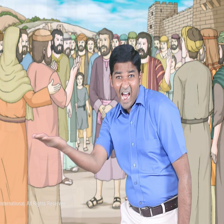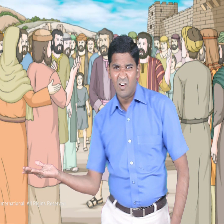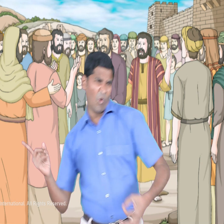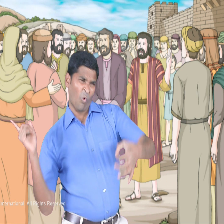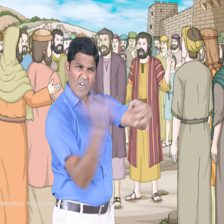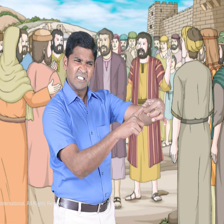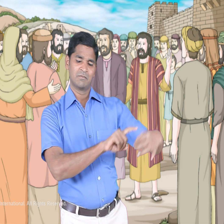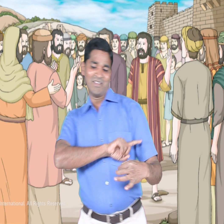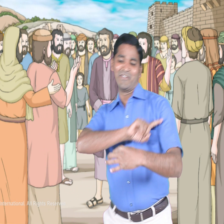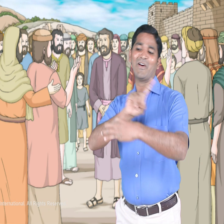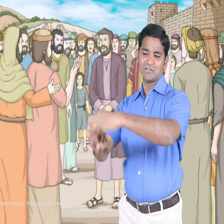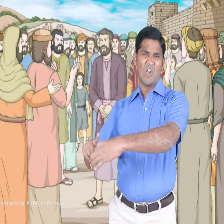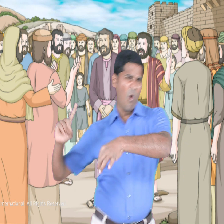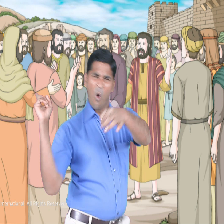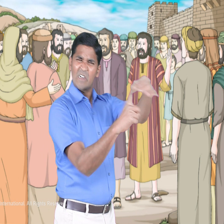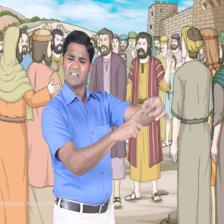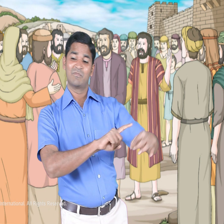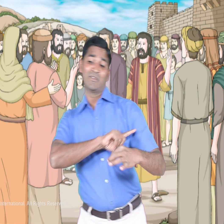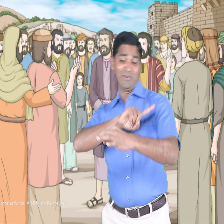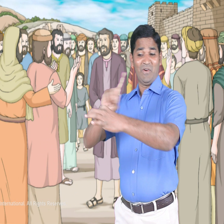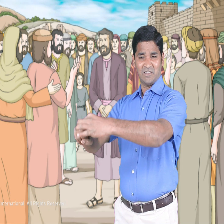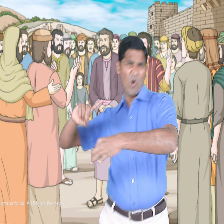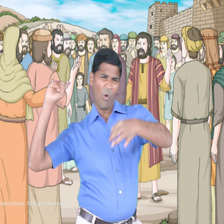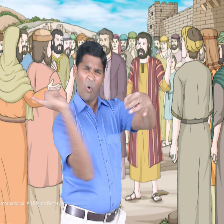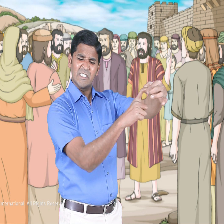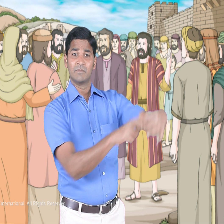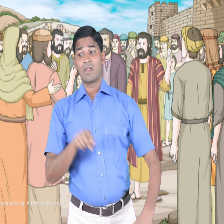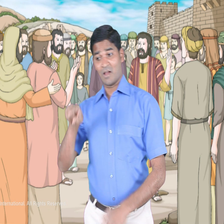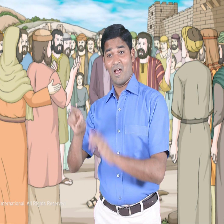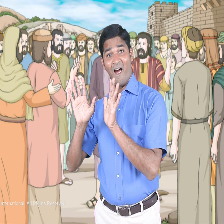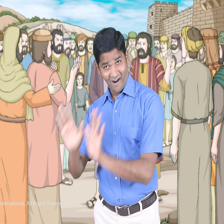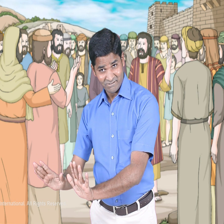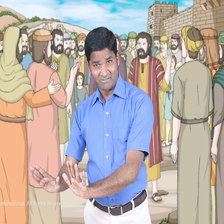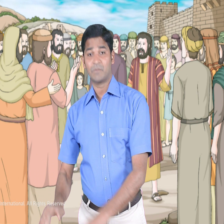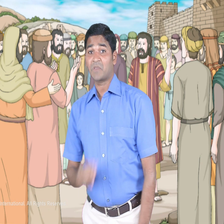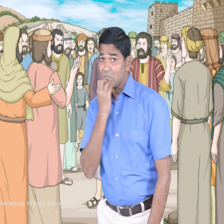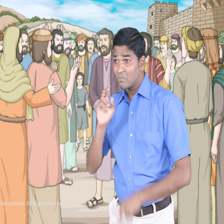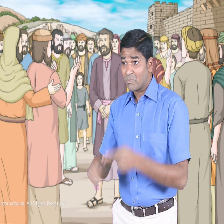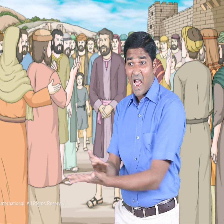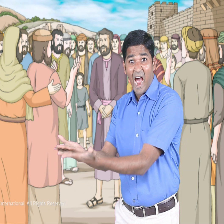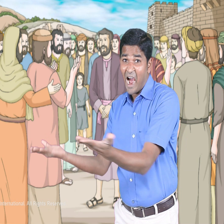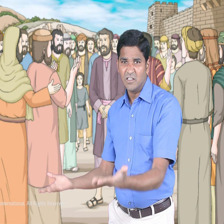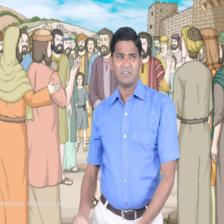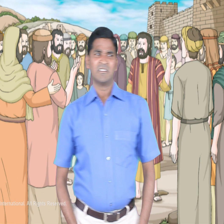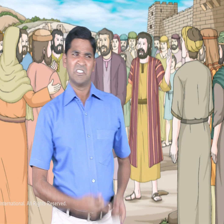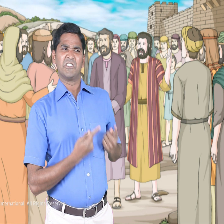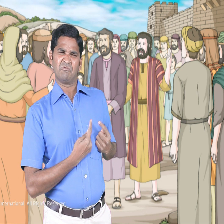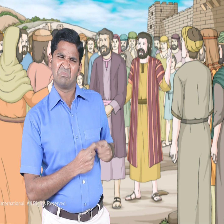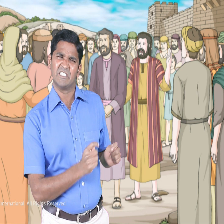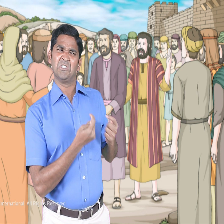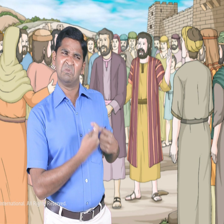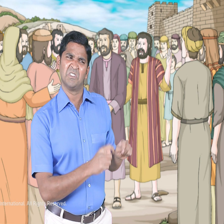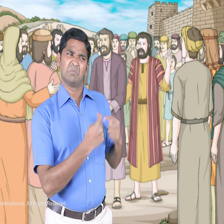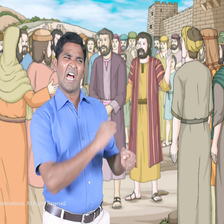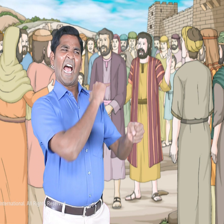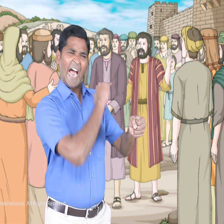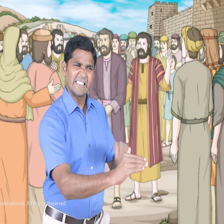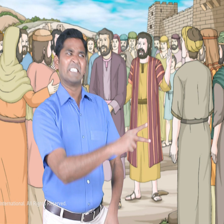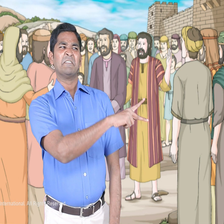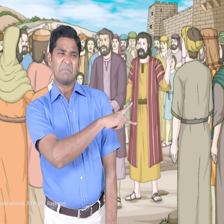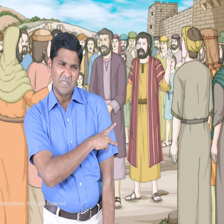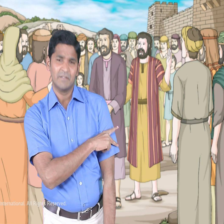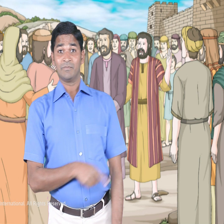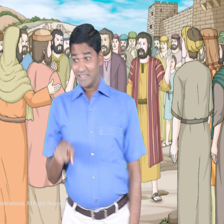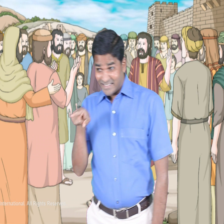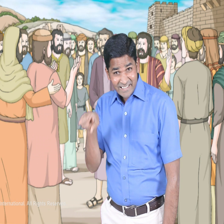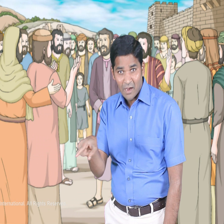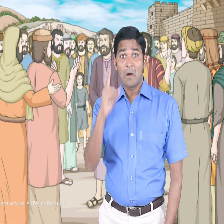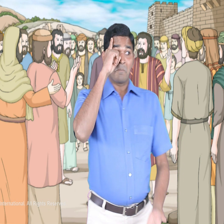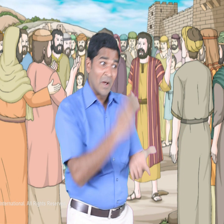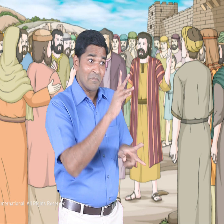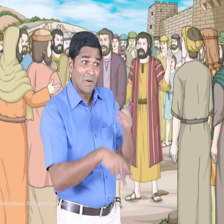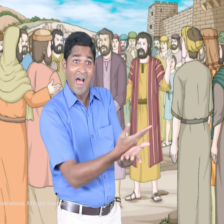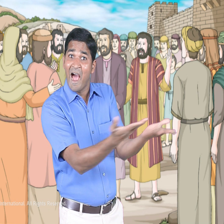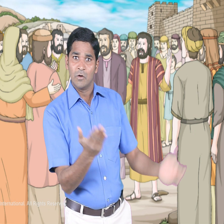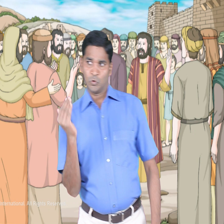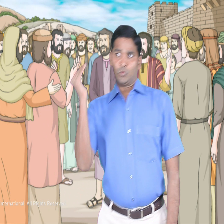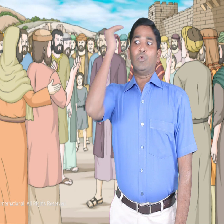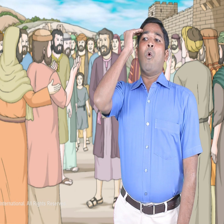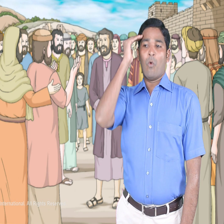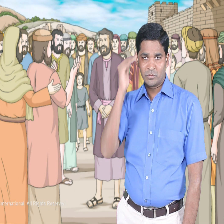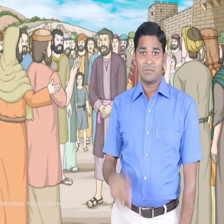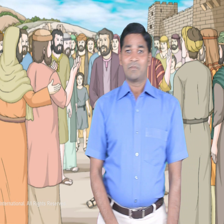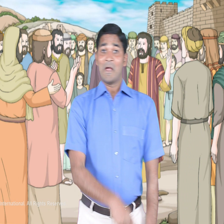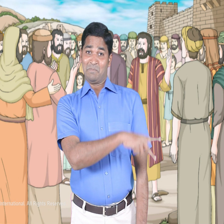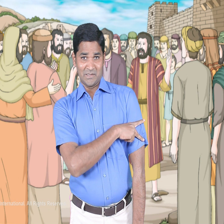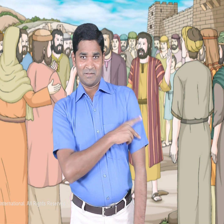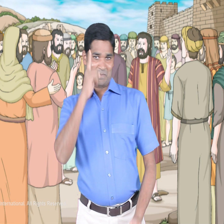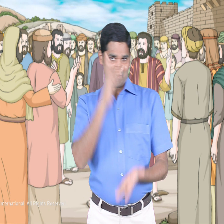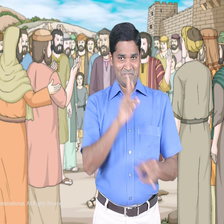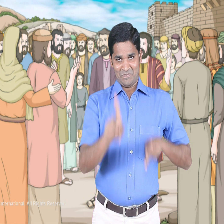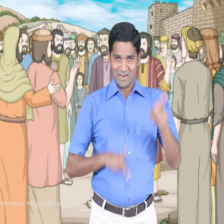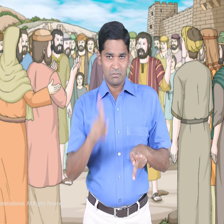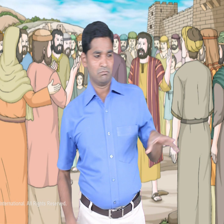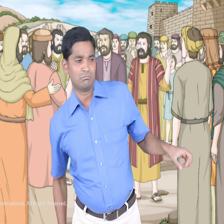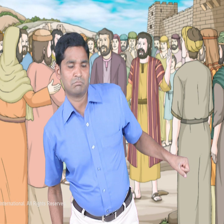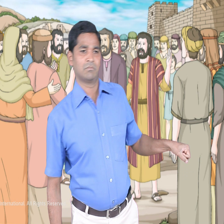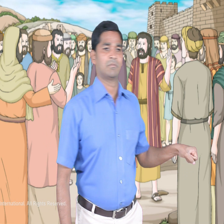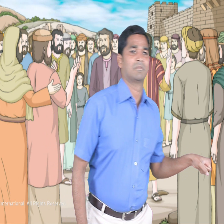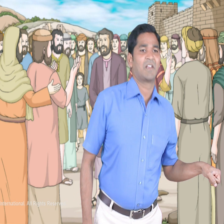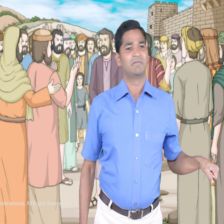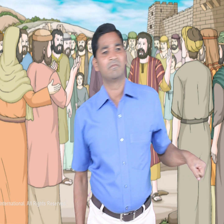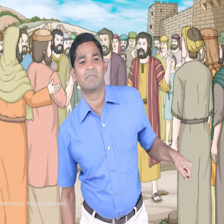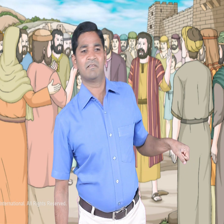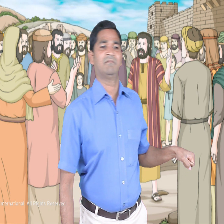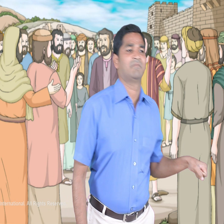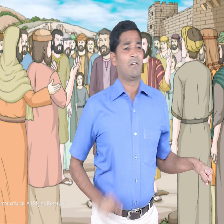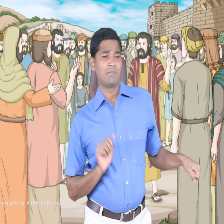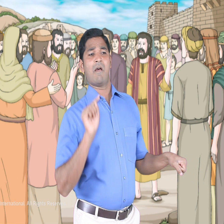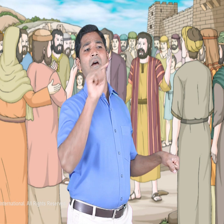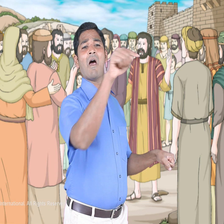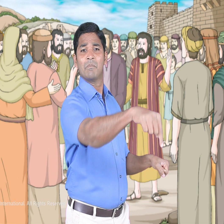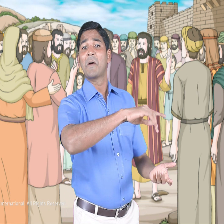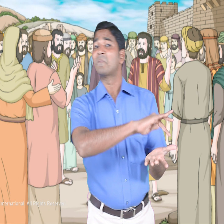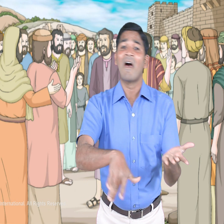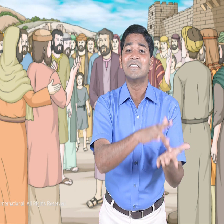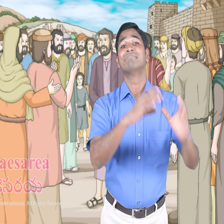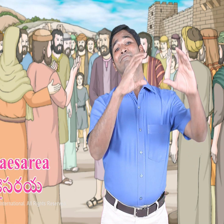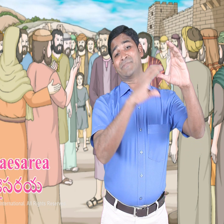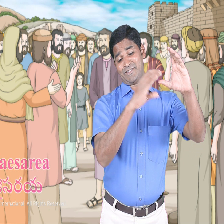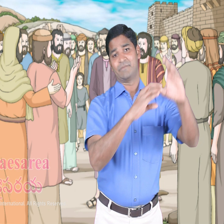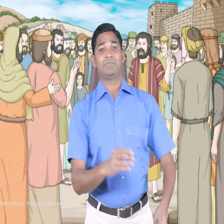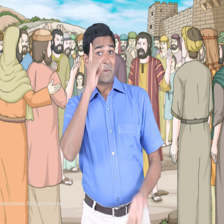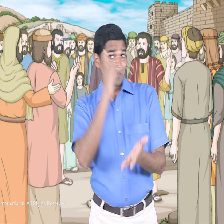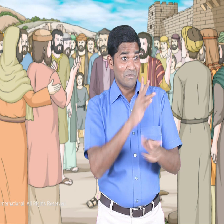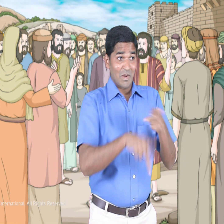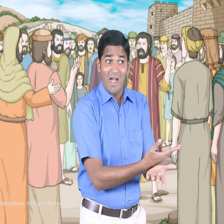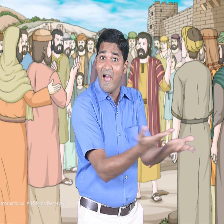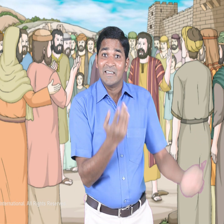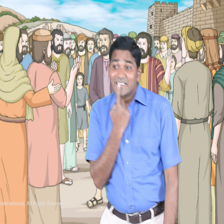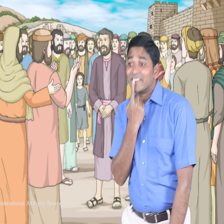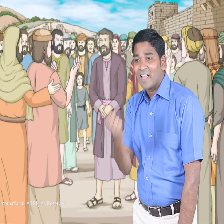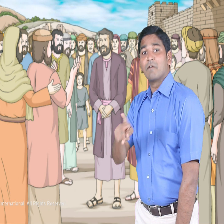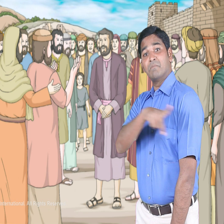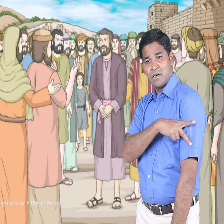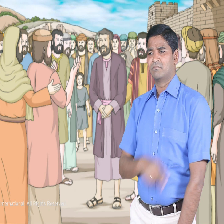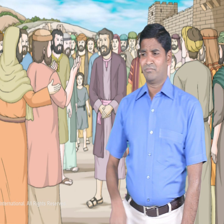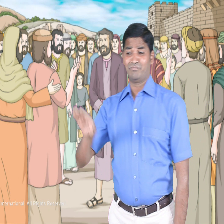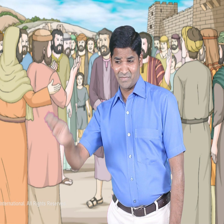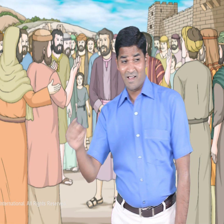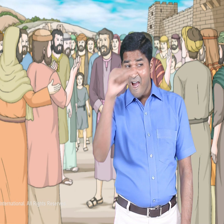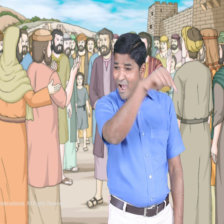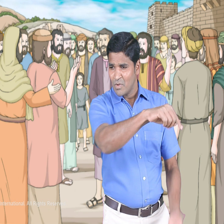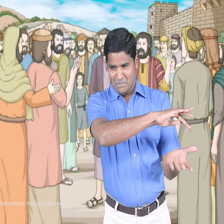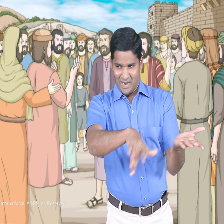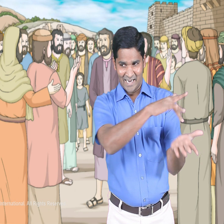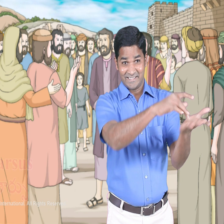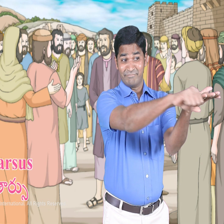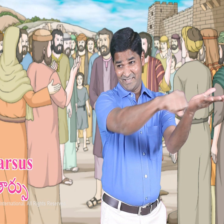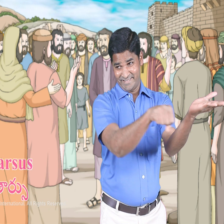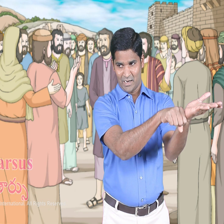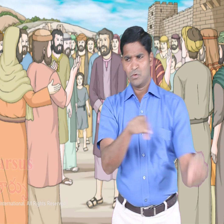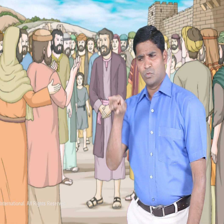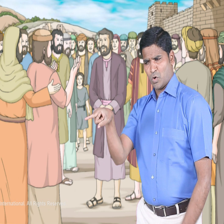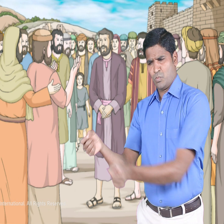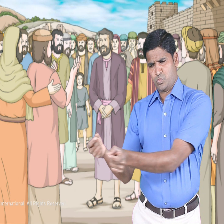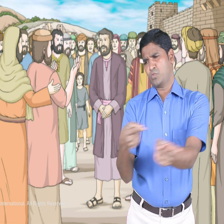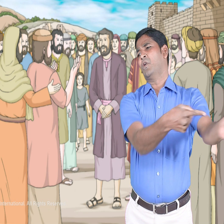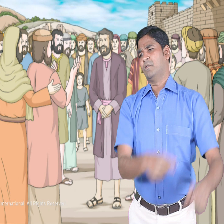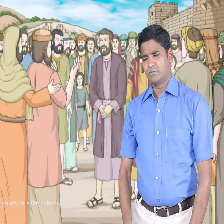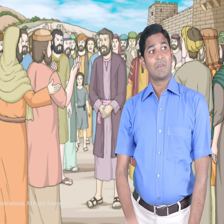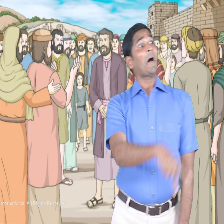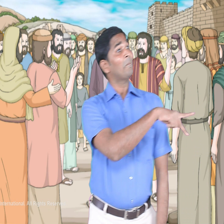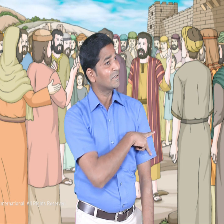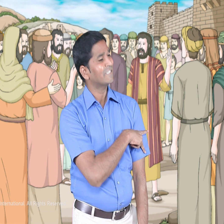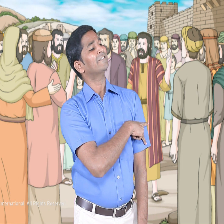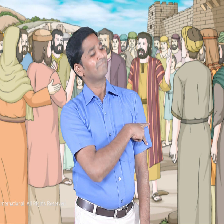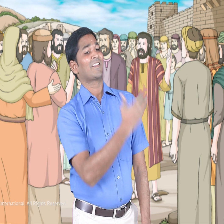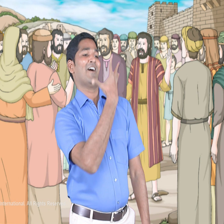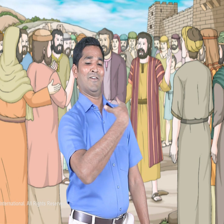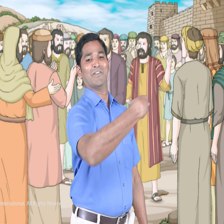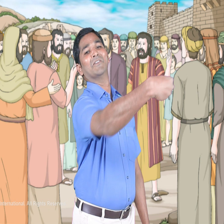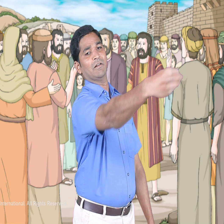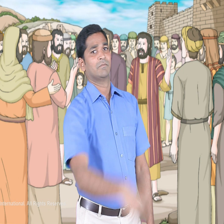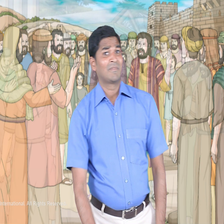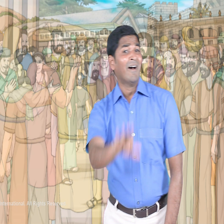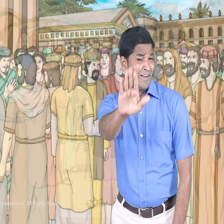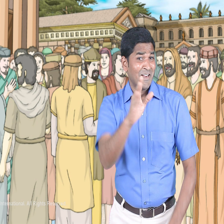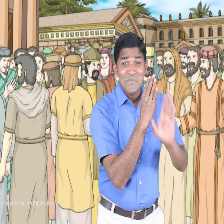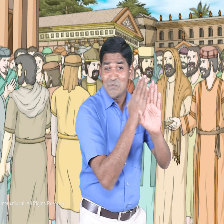When the brothers learned of this, they took him down to Caesarea and sent him off to Tarsus.